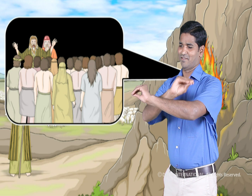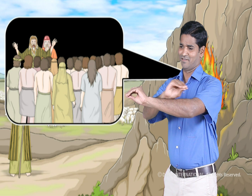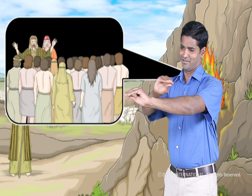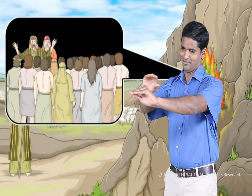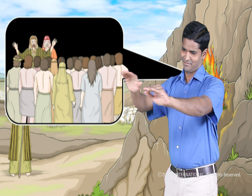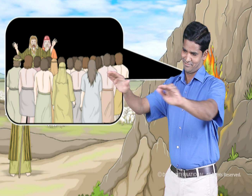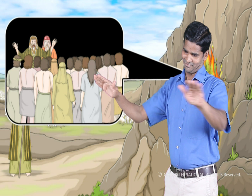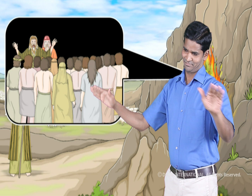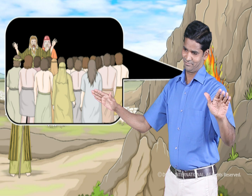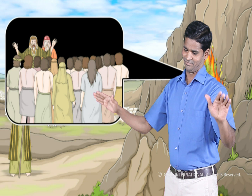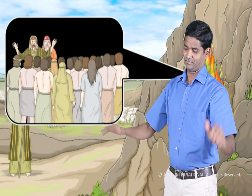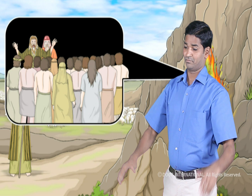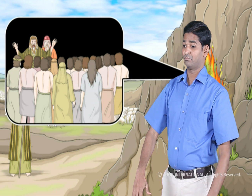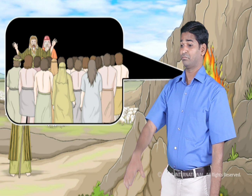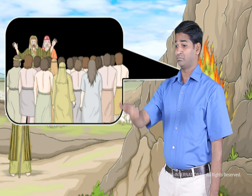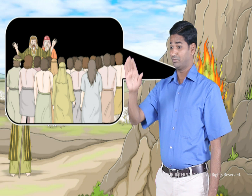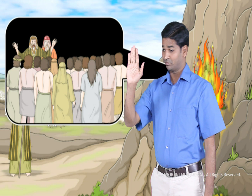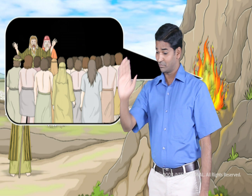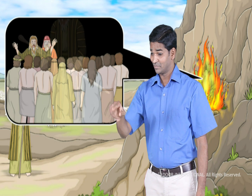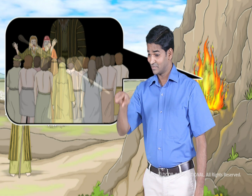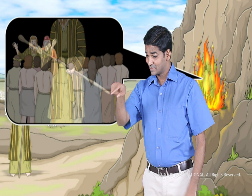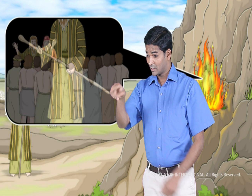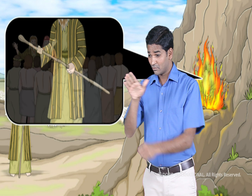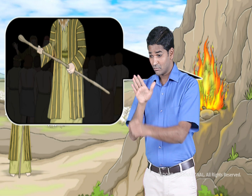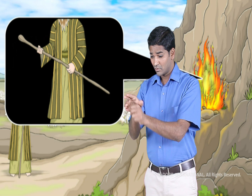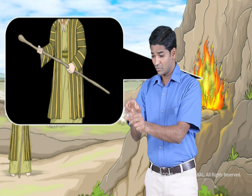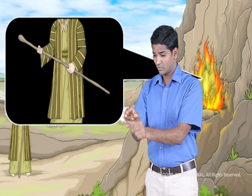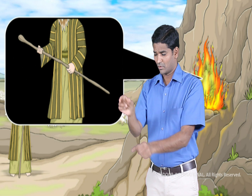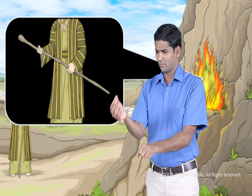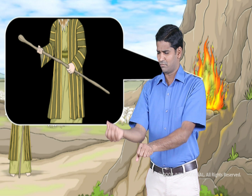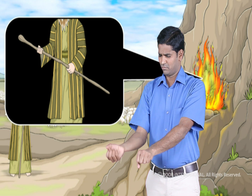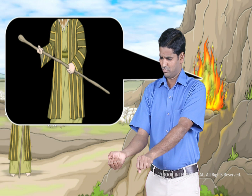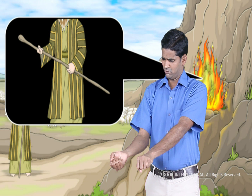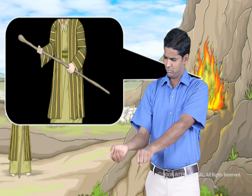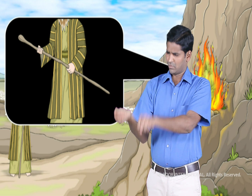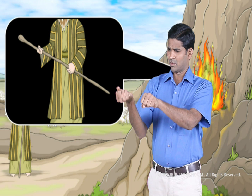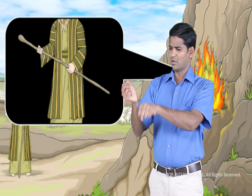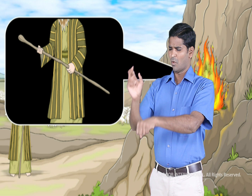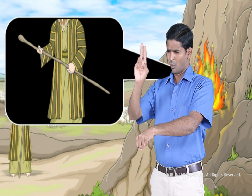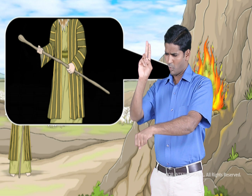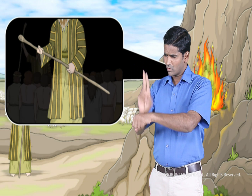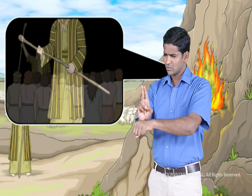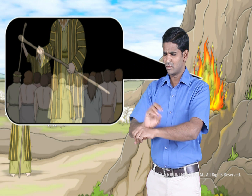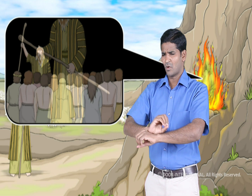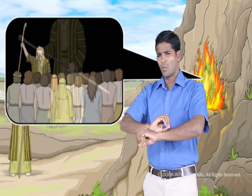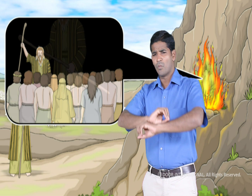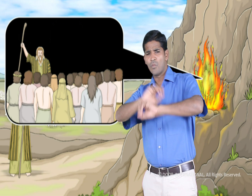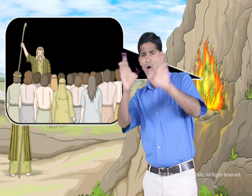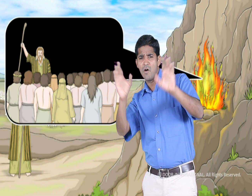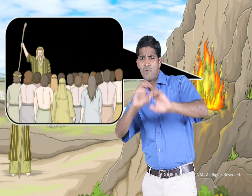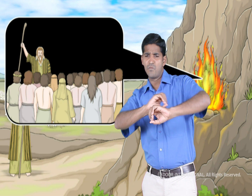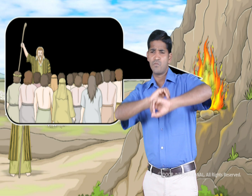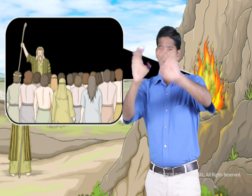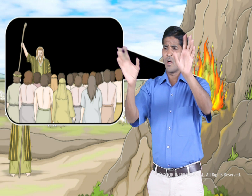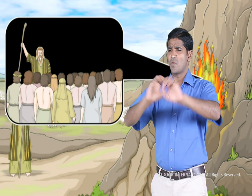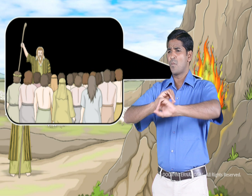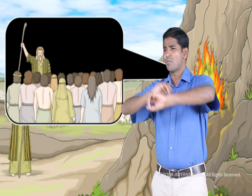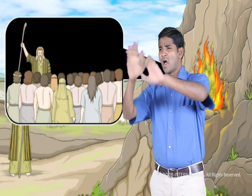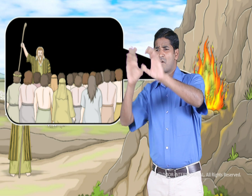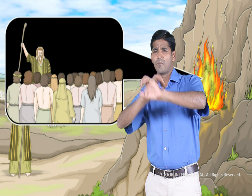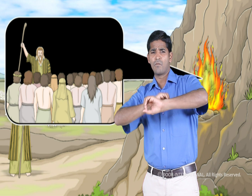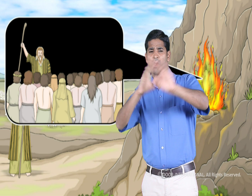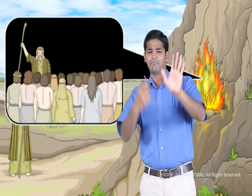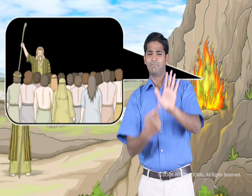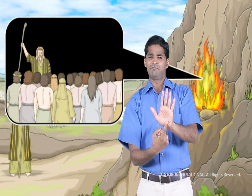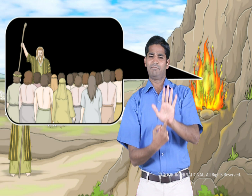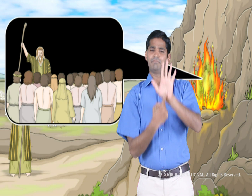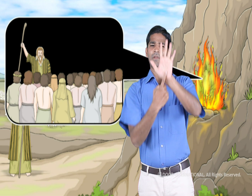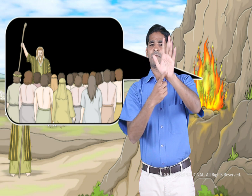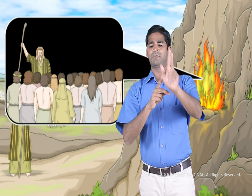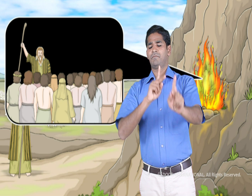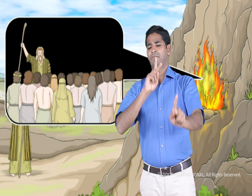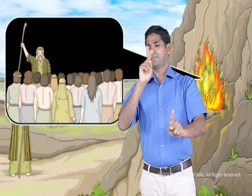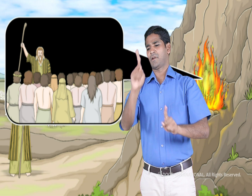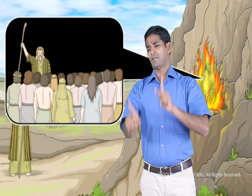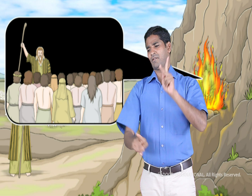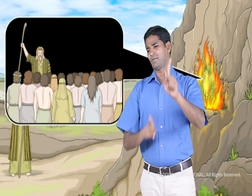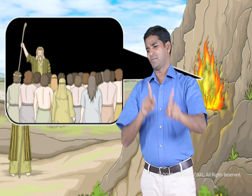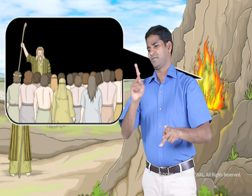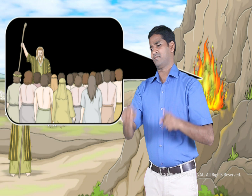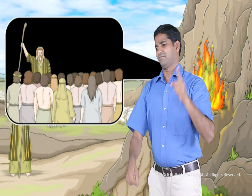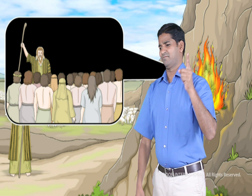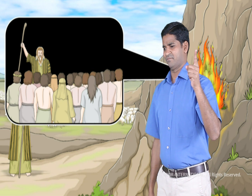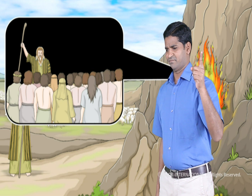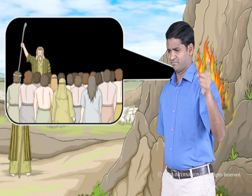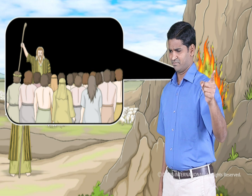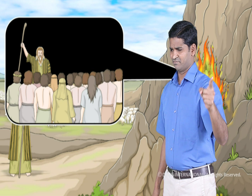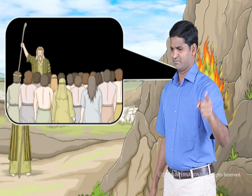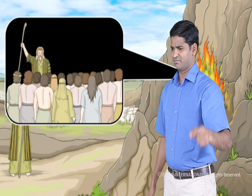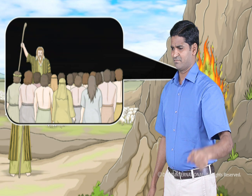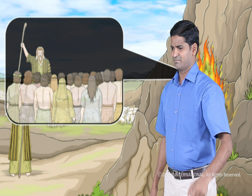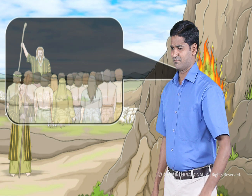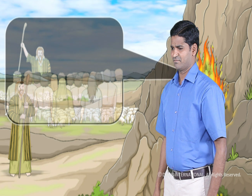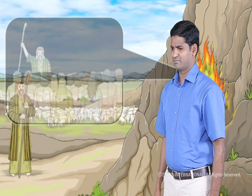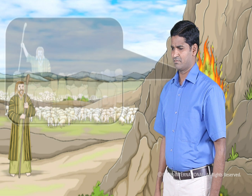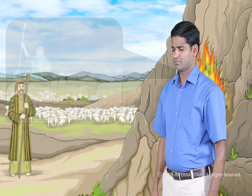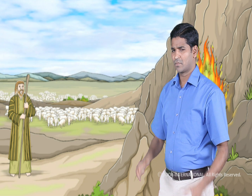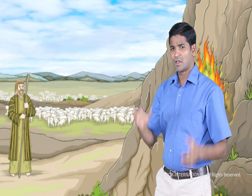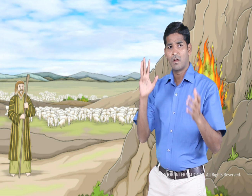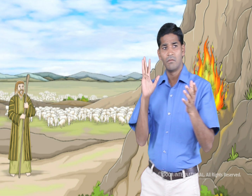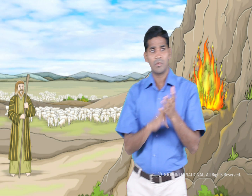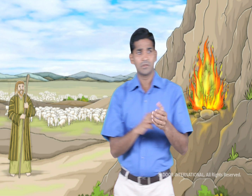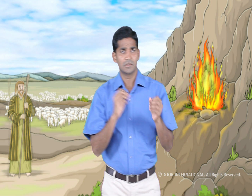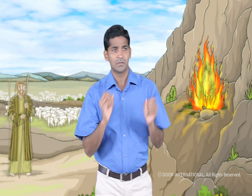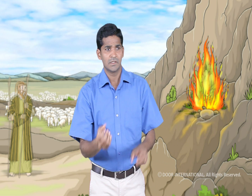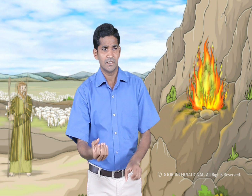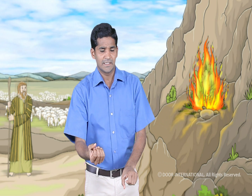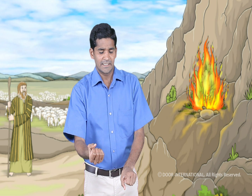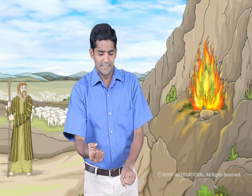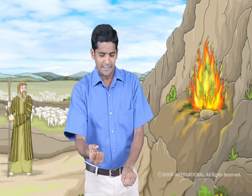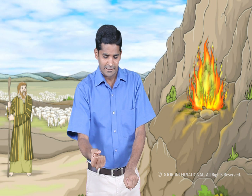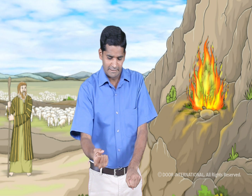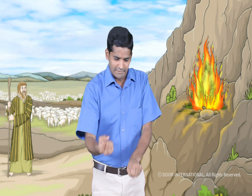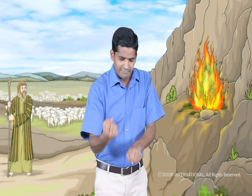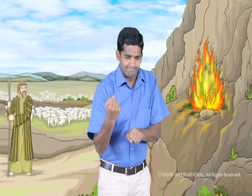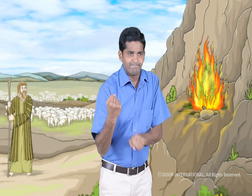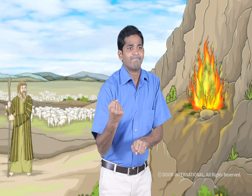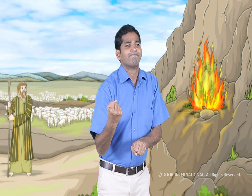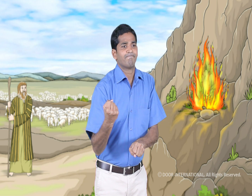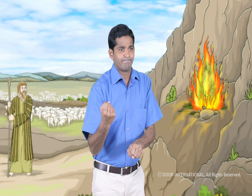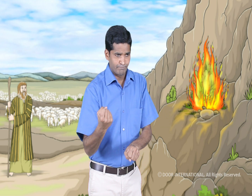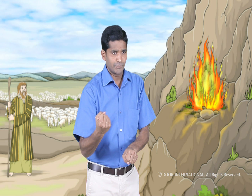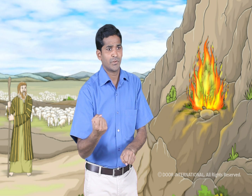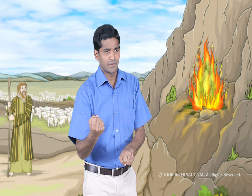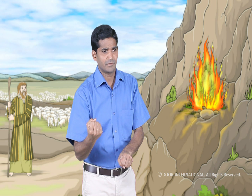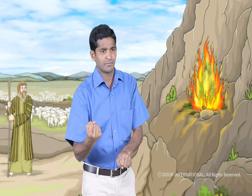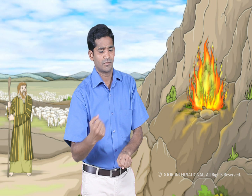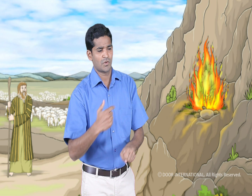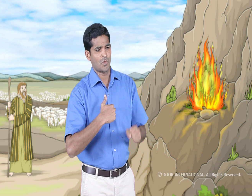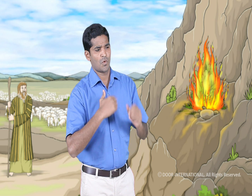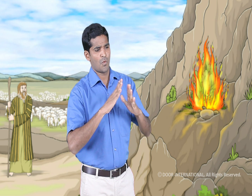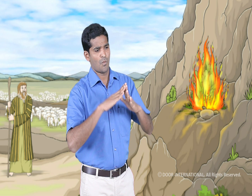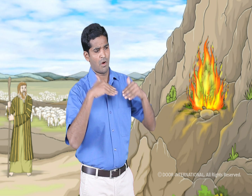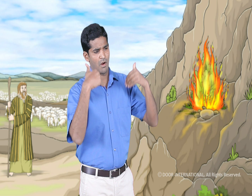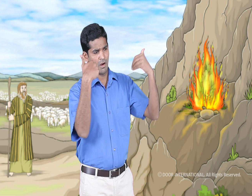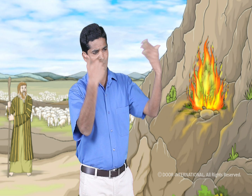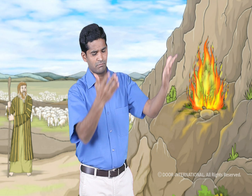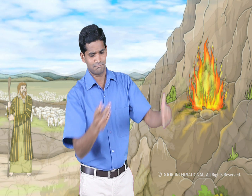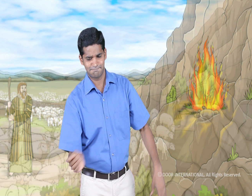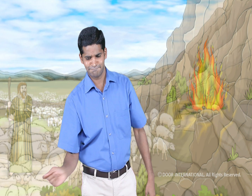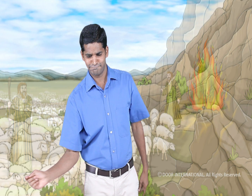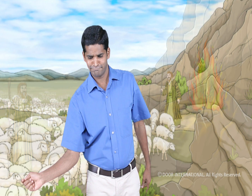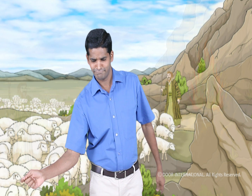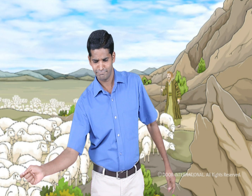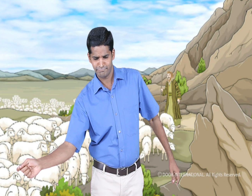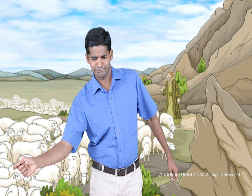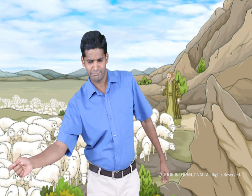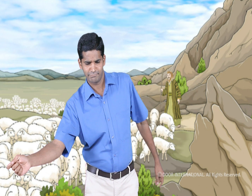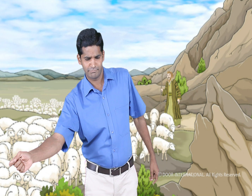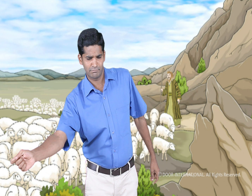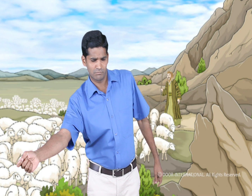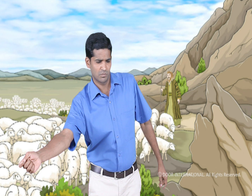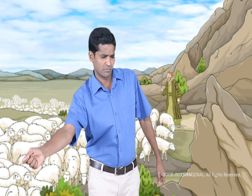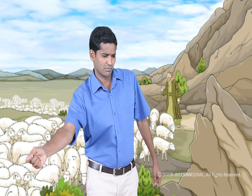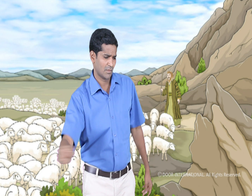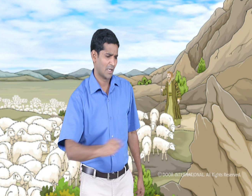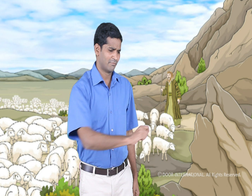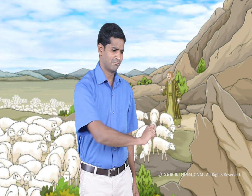But take this staff in your hand so you can perform signs with it.”